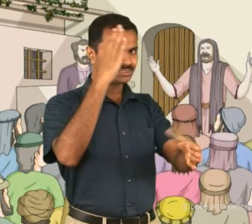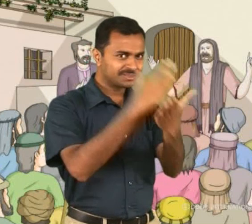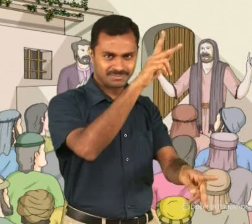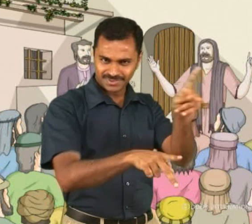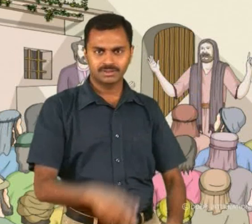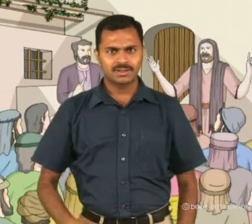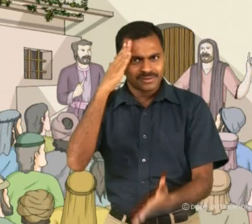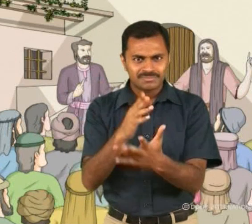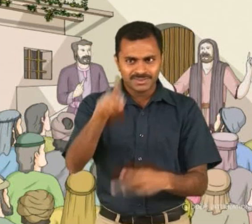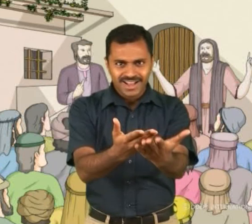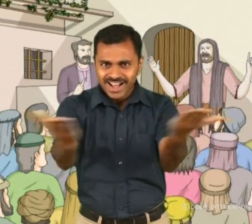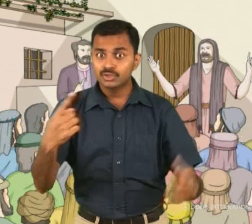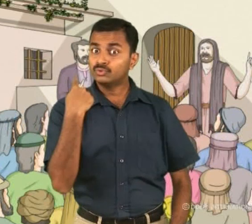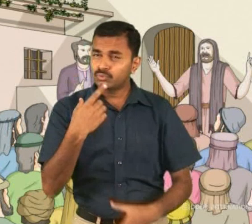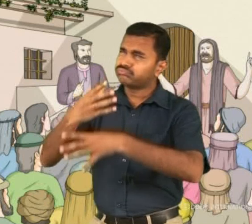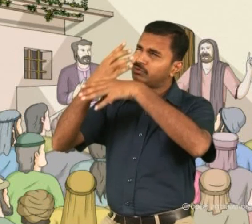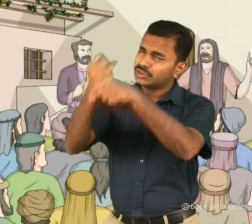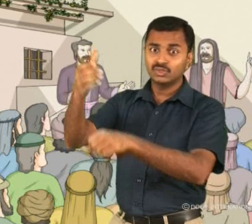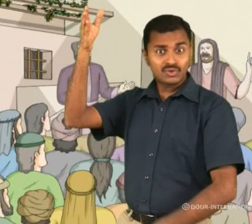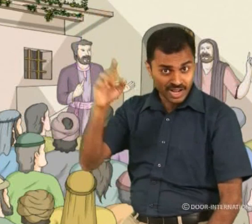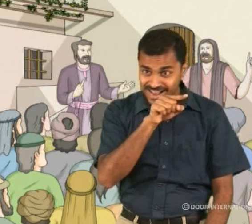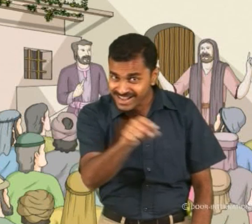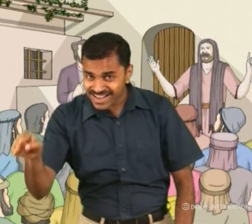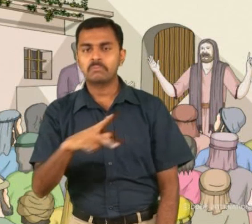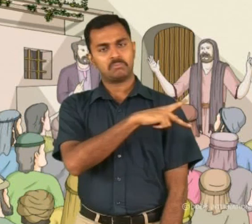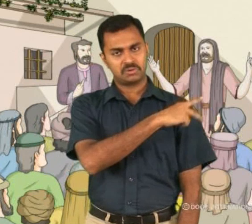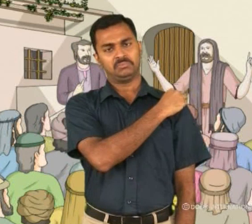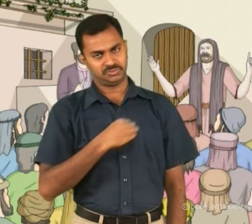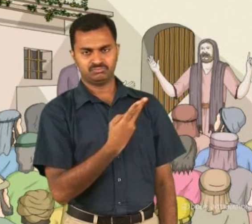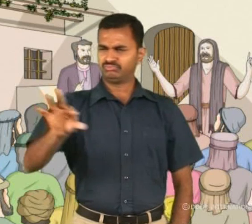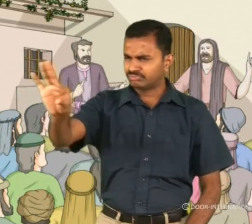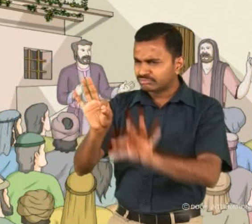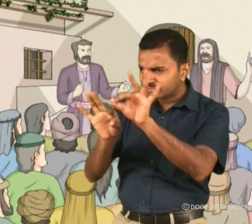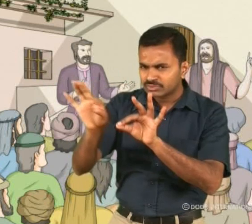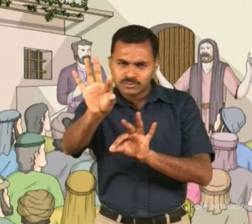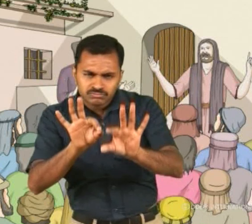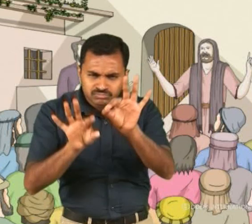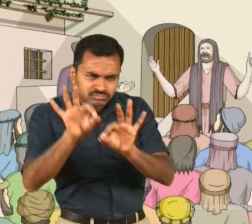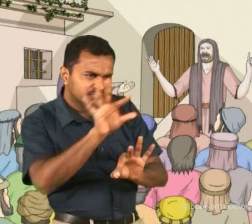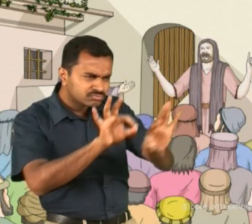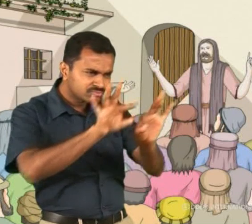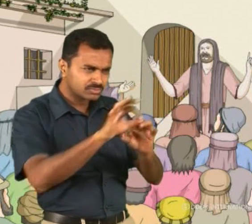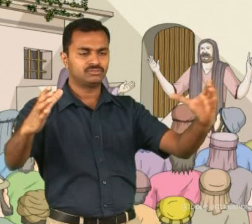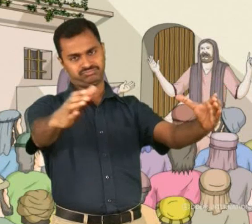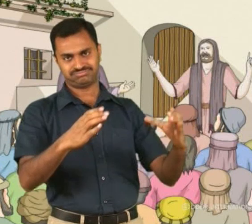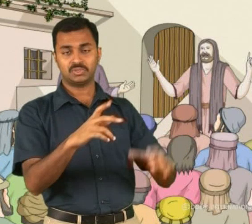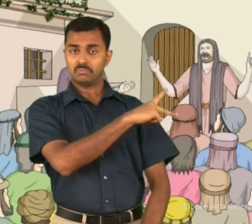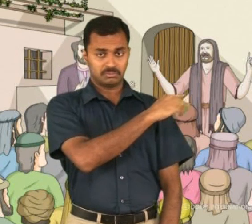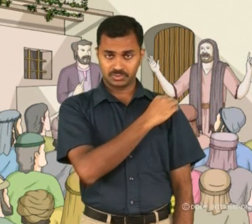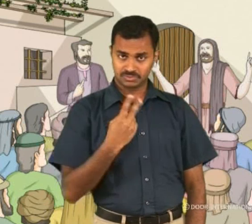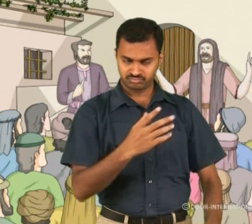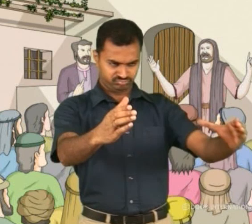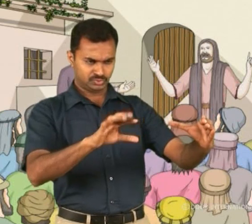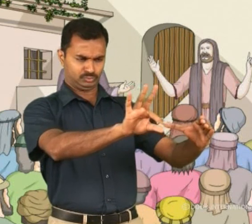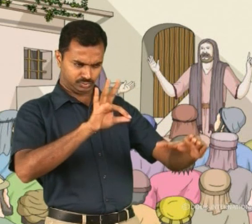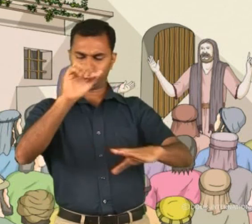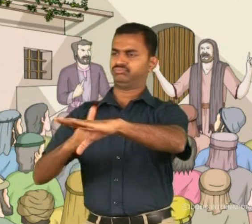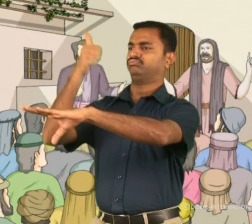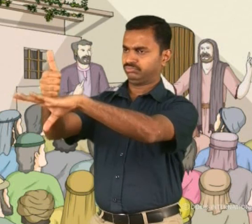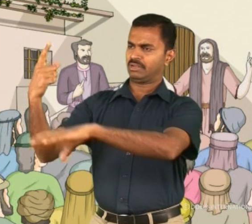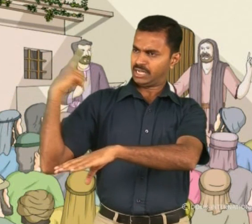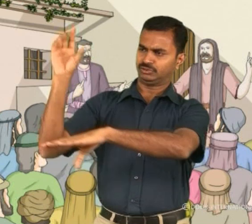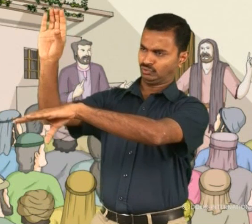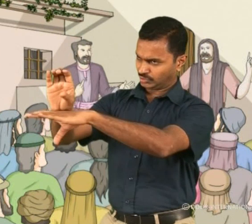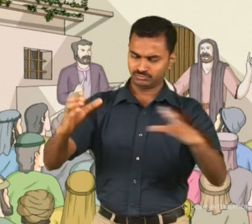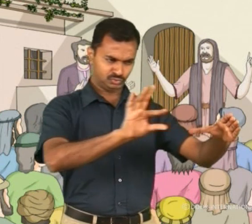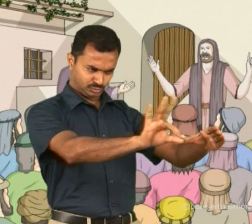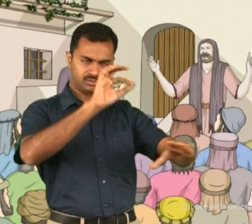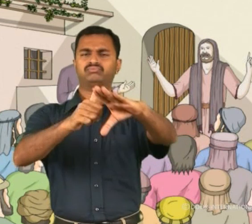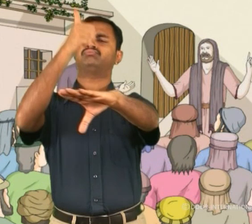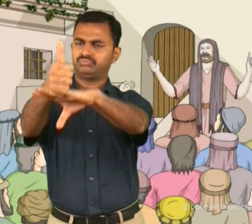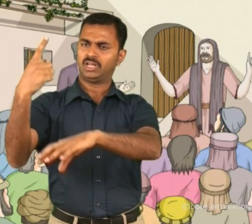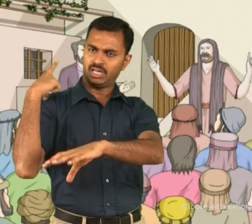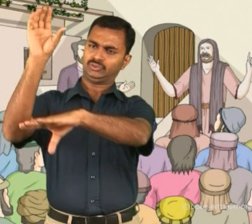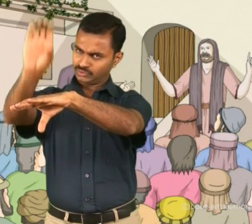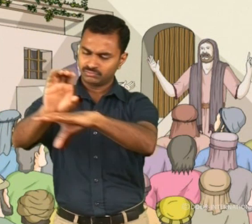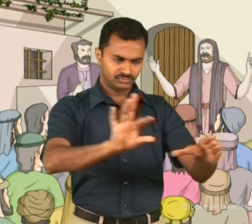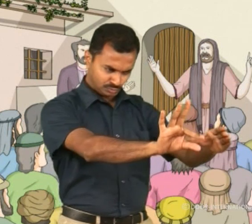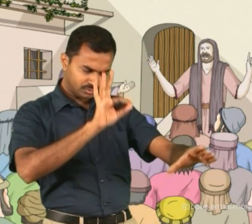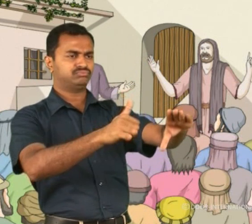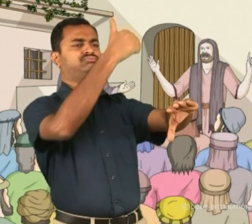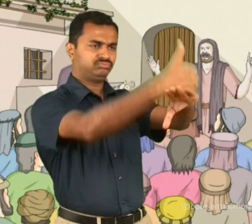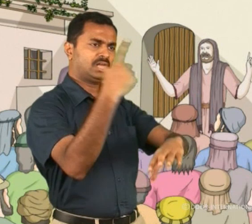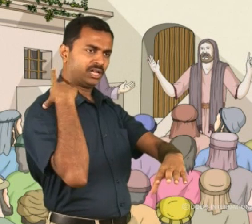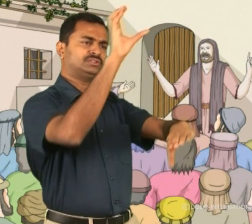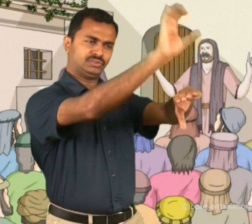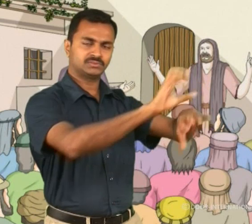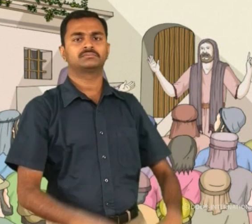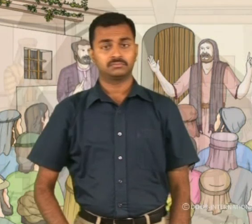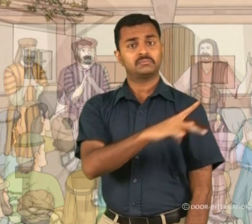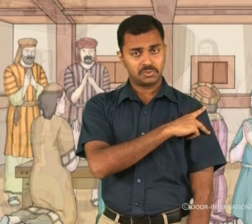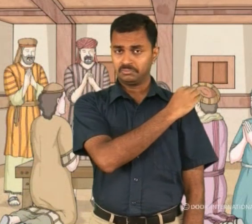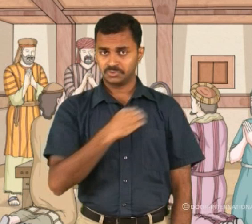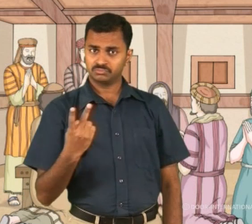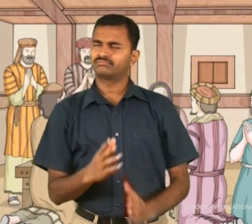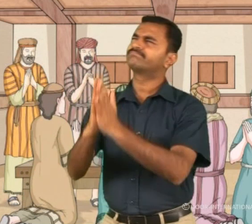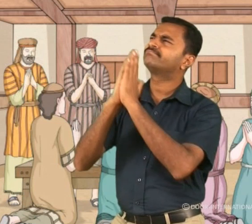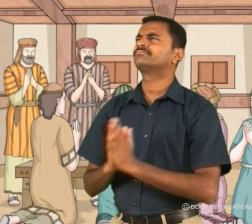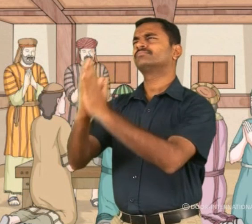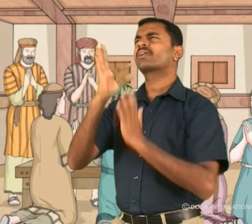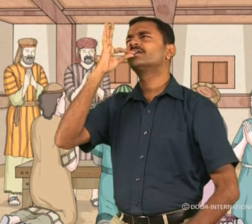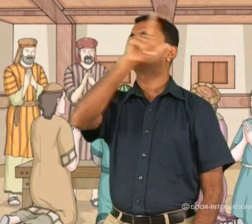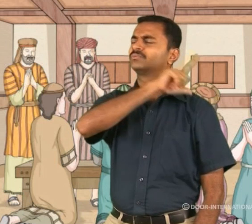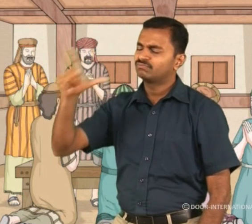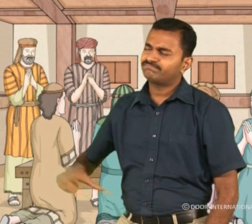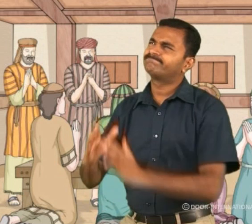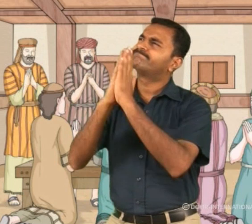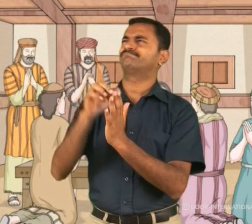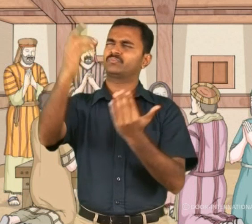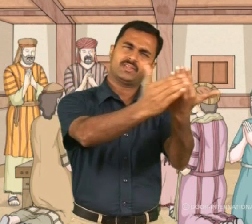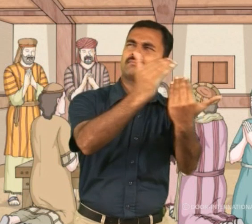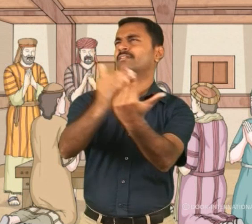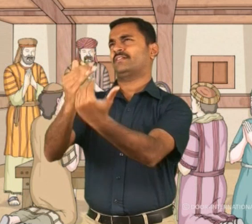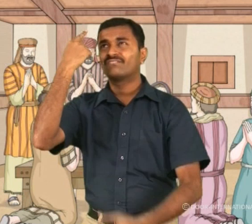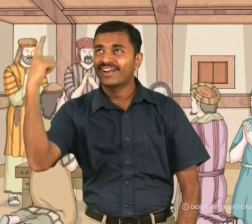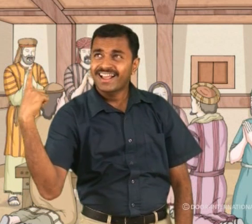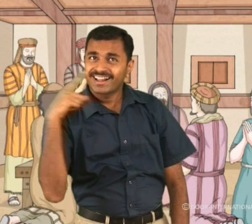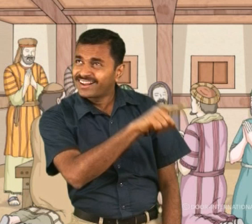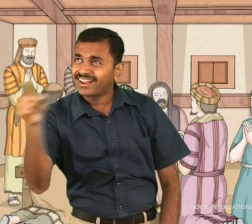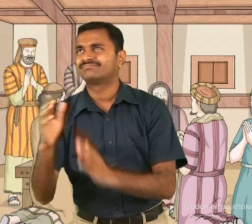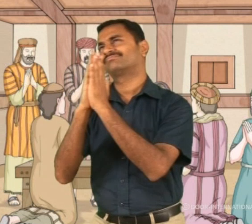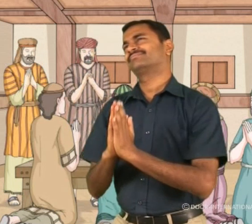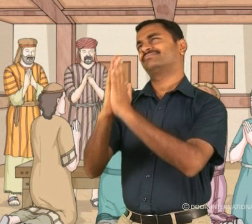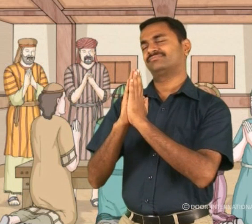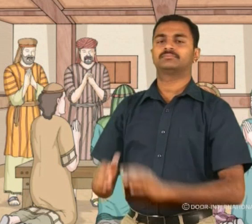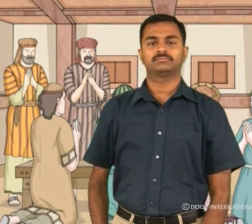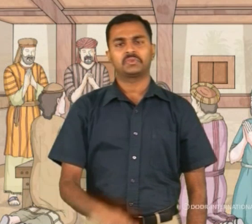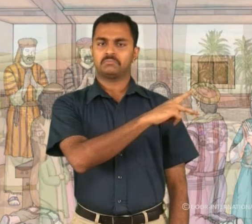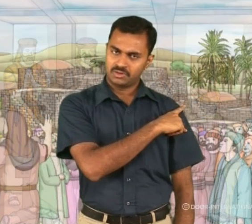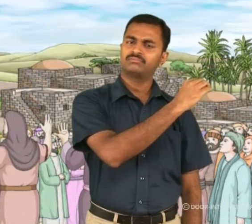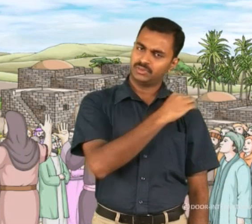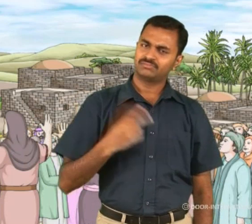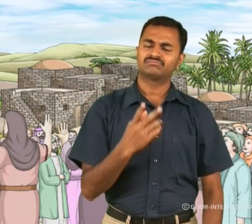Paul and Barnabas appointed elders for them in each church, praying and fasting as they entrusted them to the Lord, in whom they had believed.